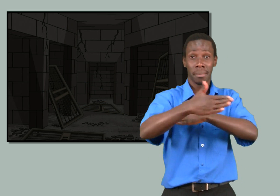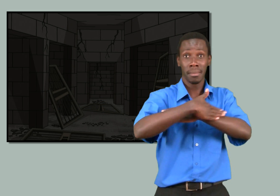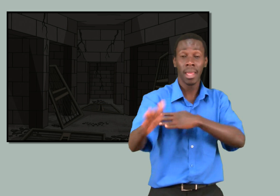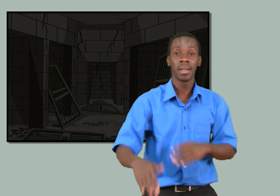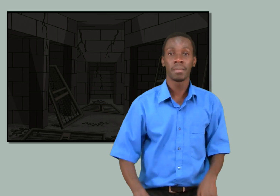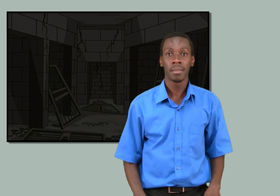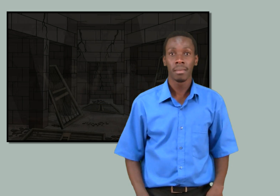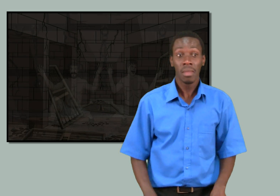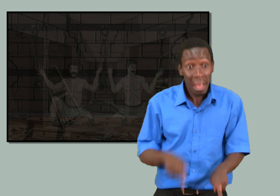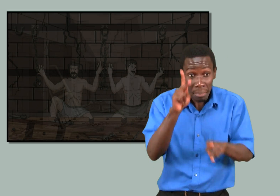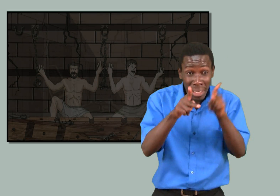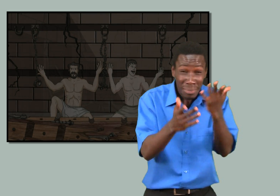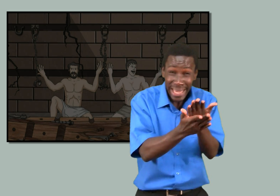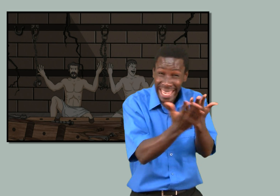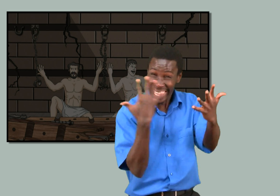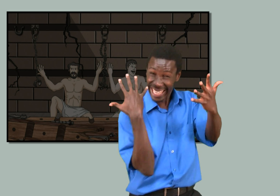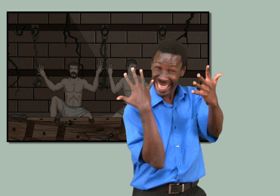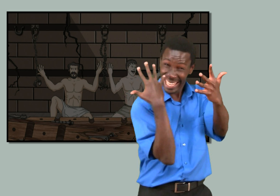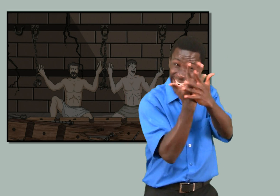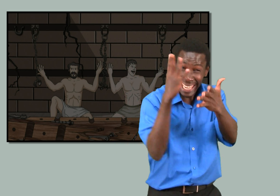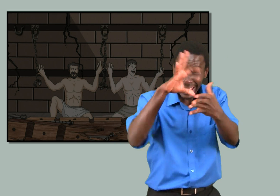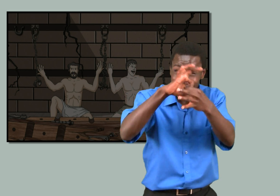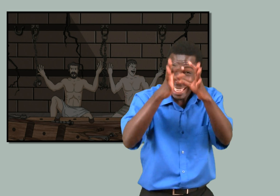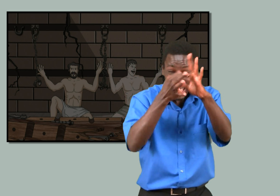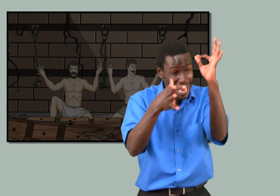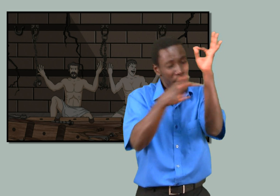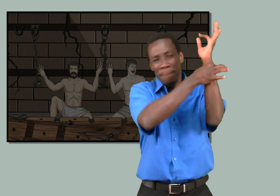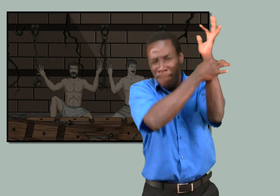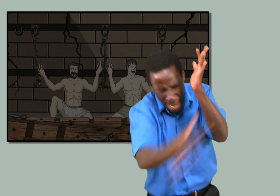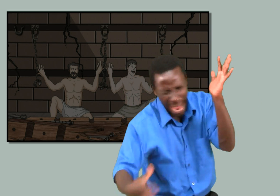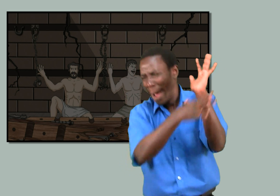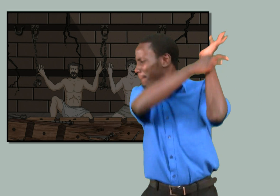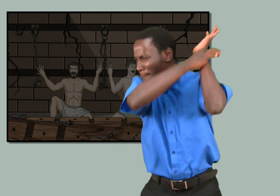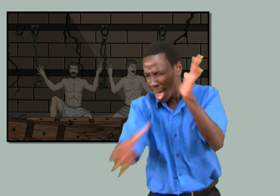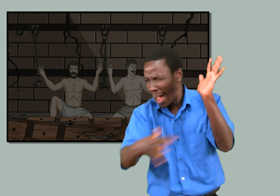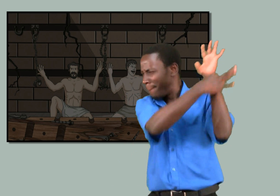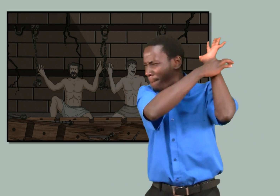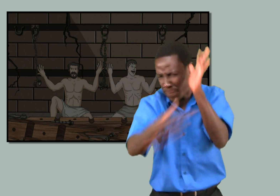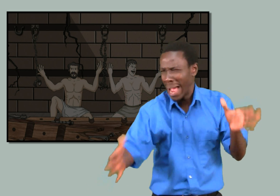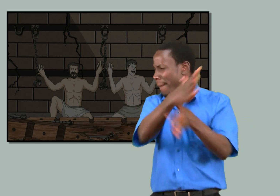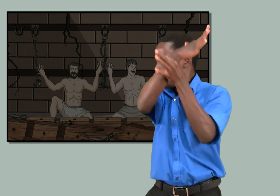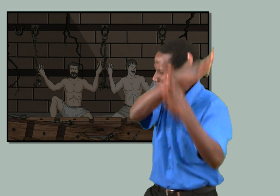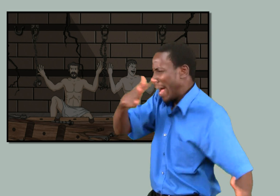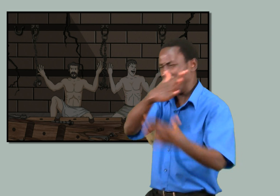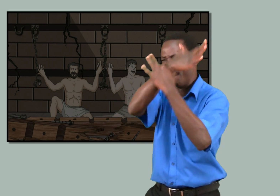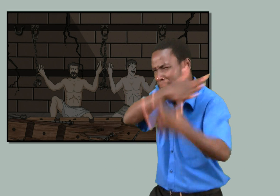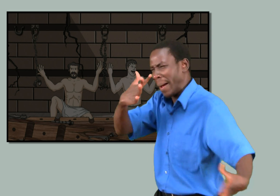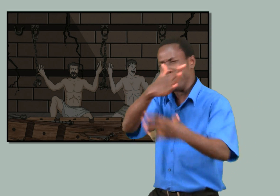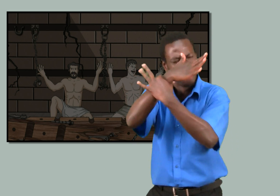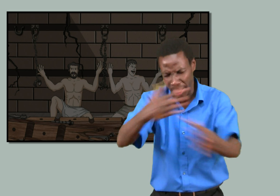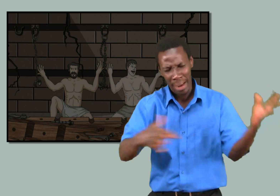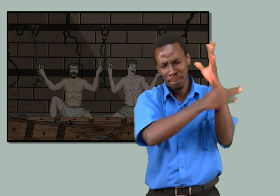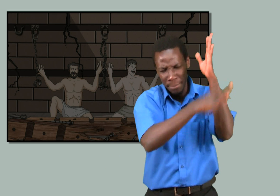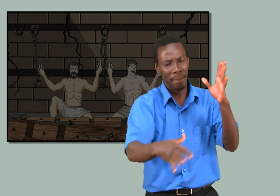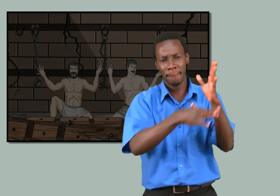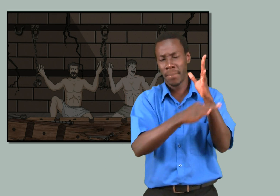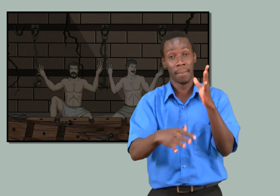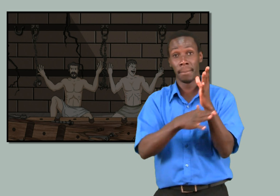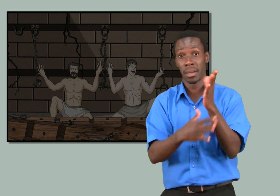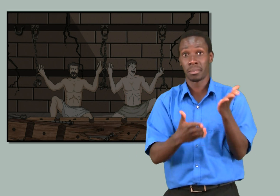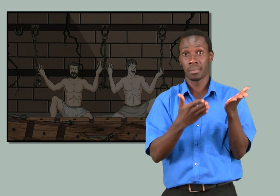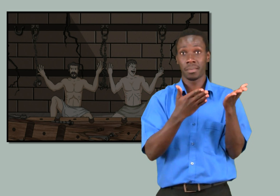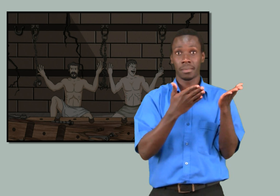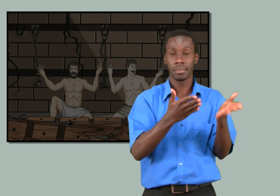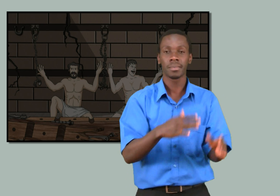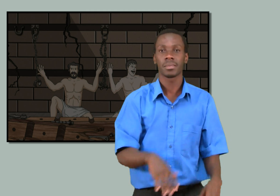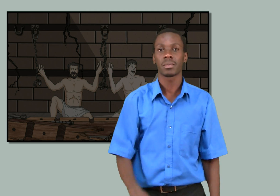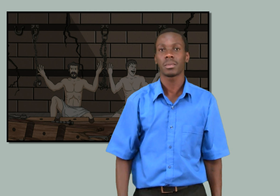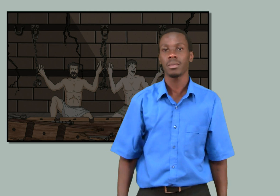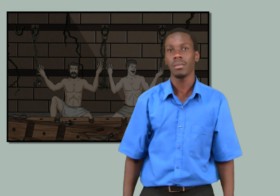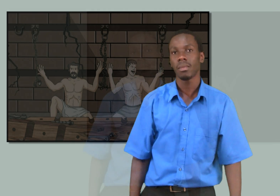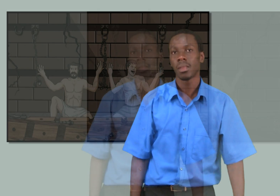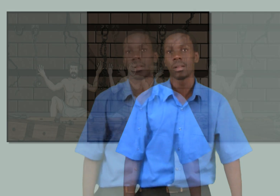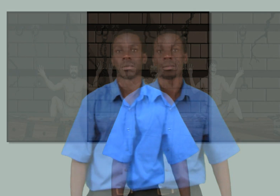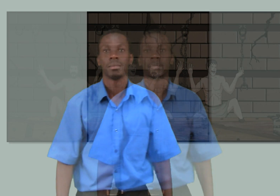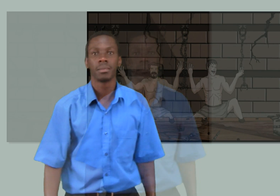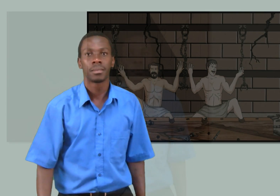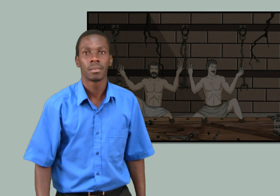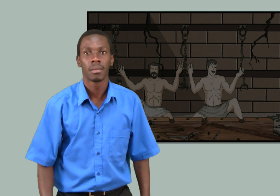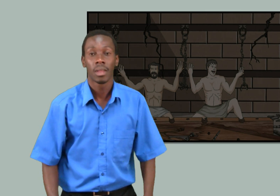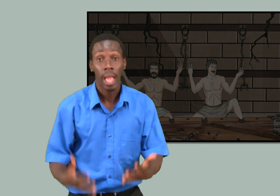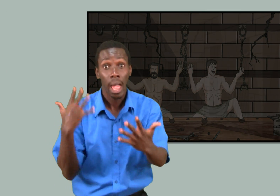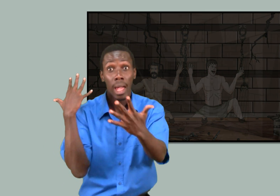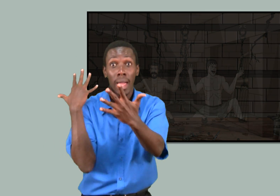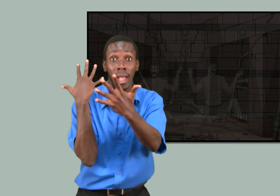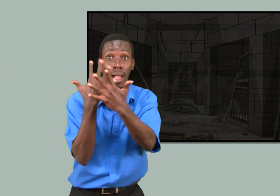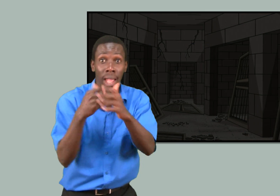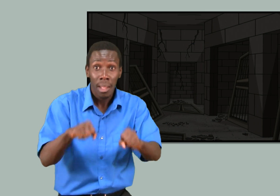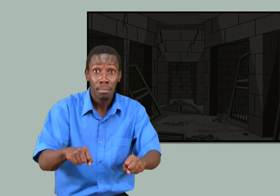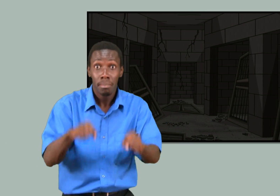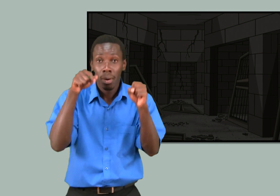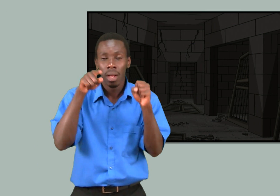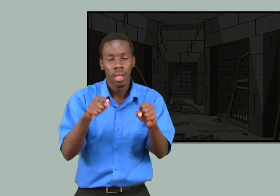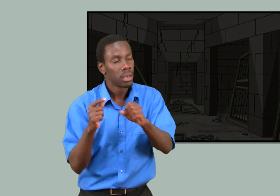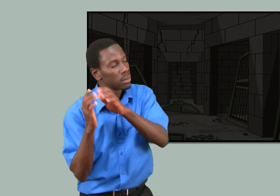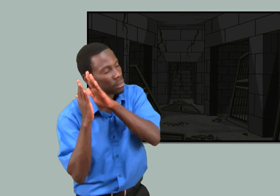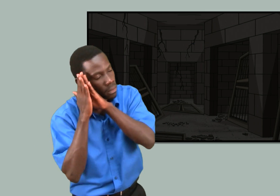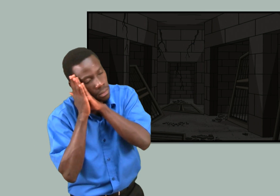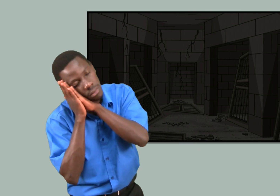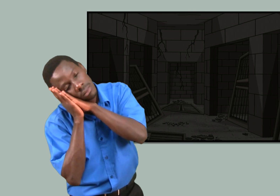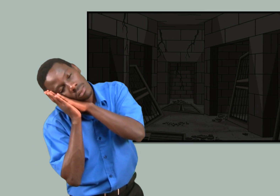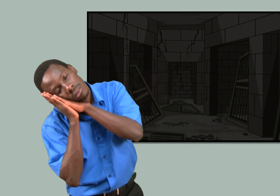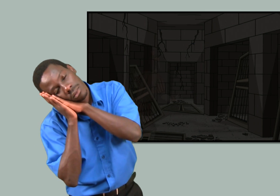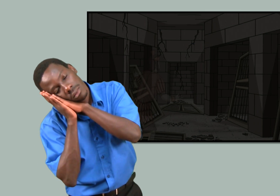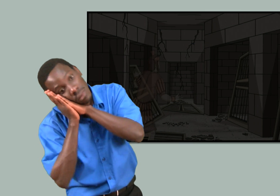At once all the doors flew open and everyone’s chains came loose.